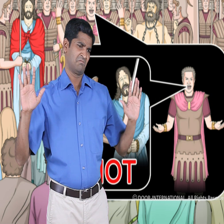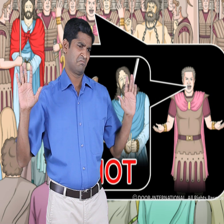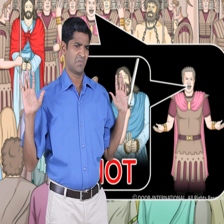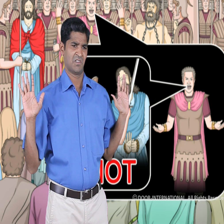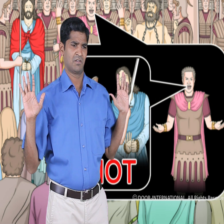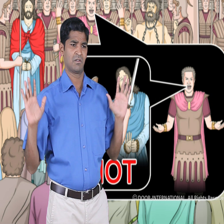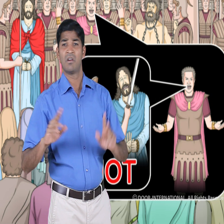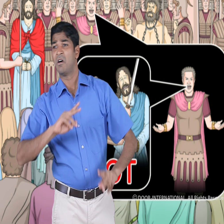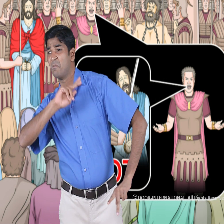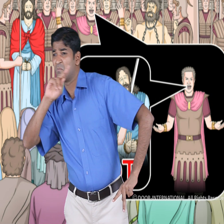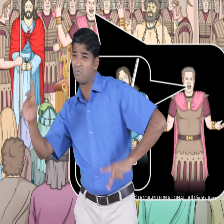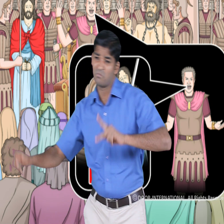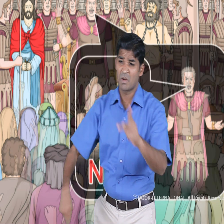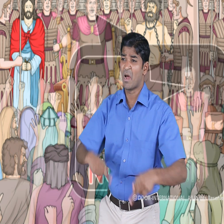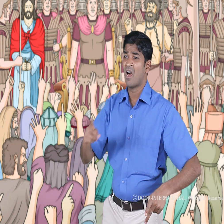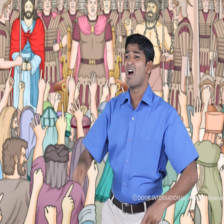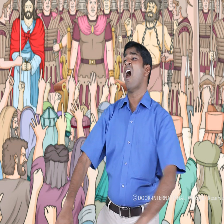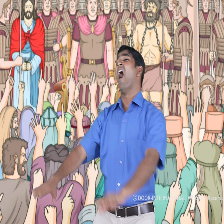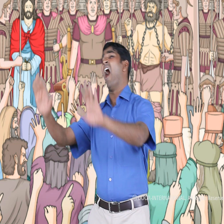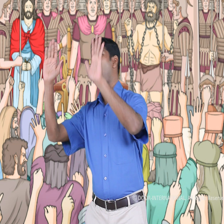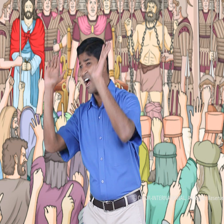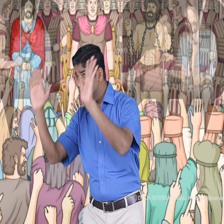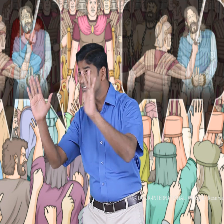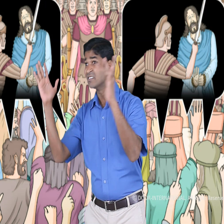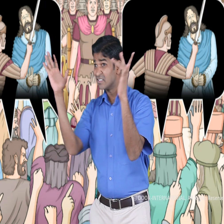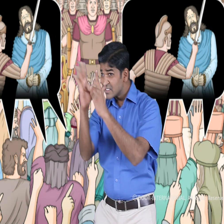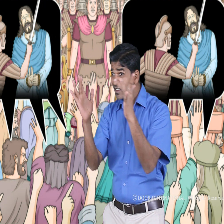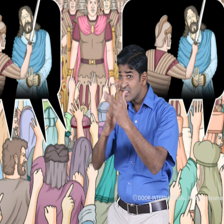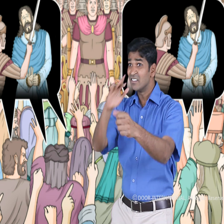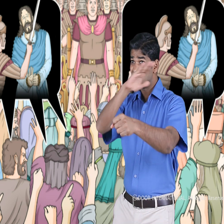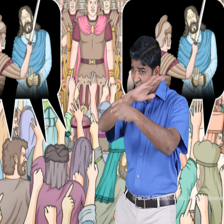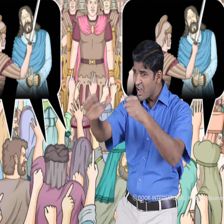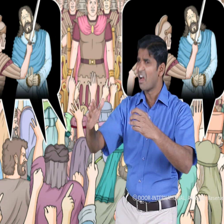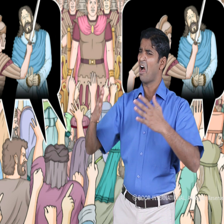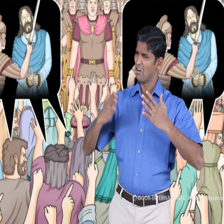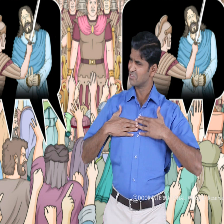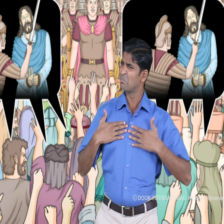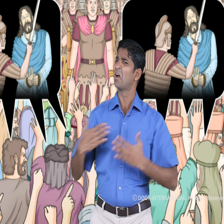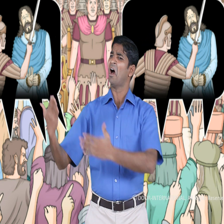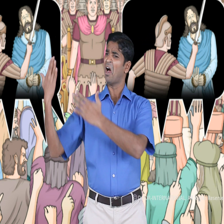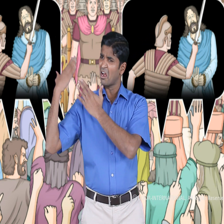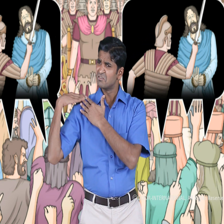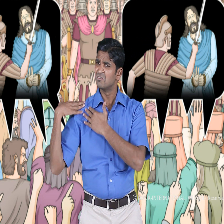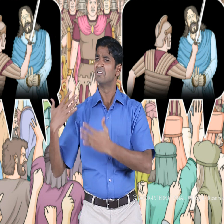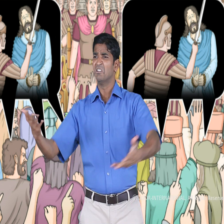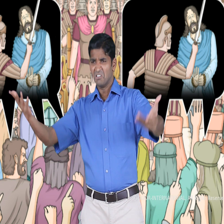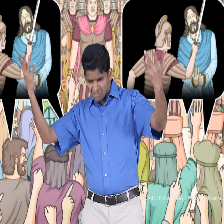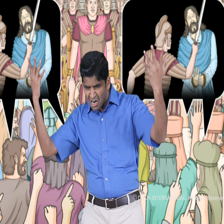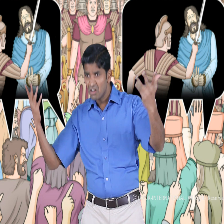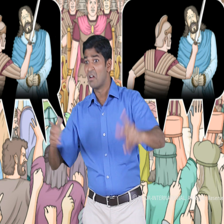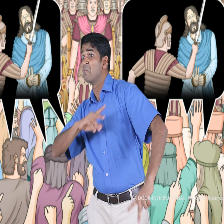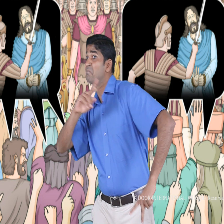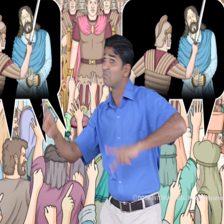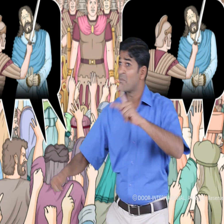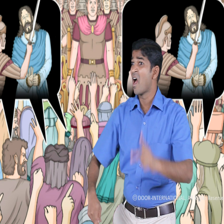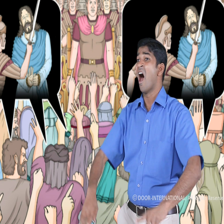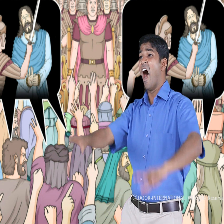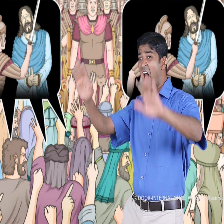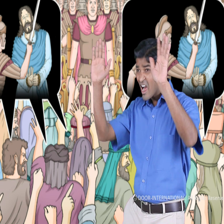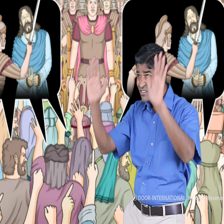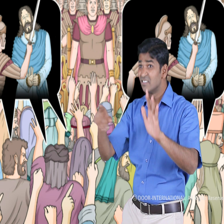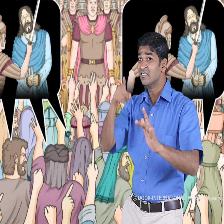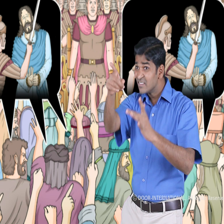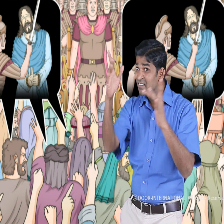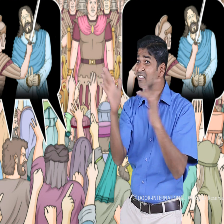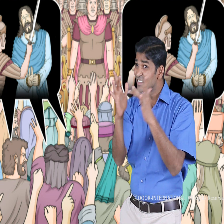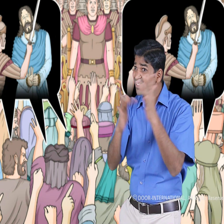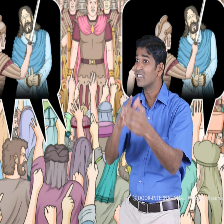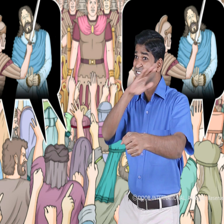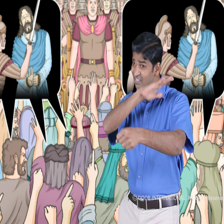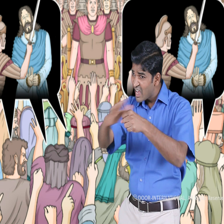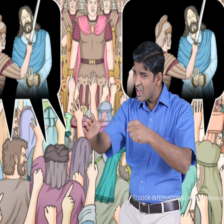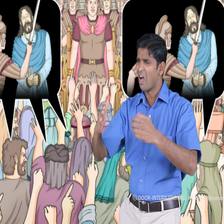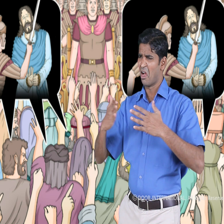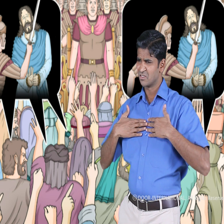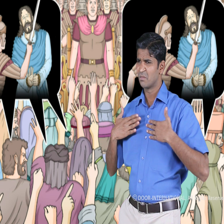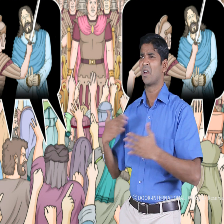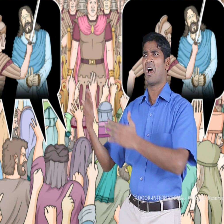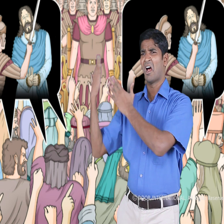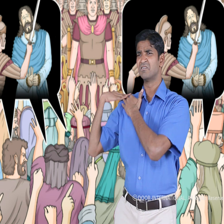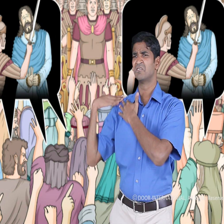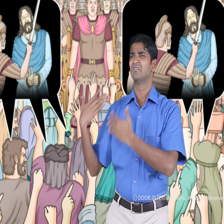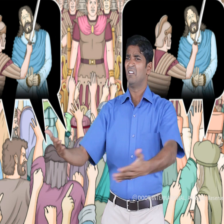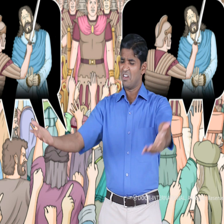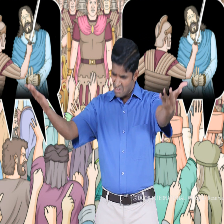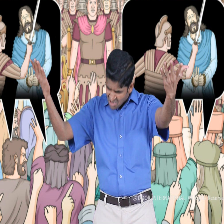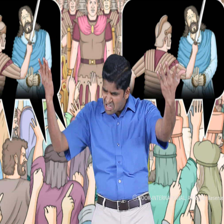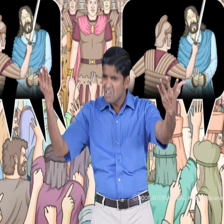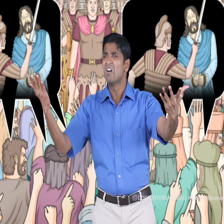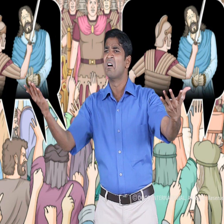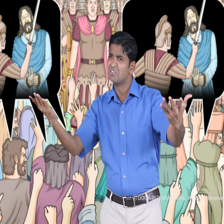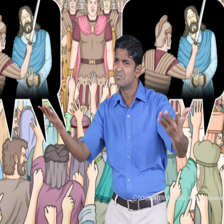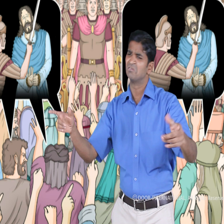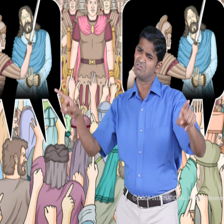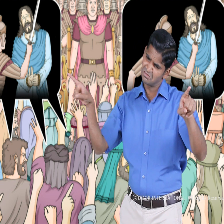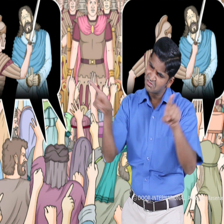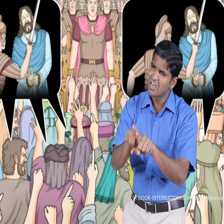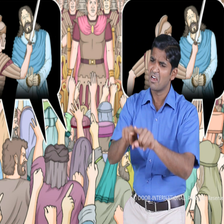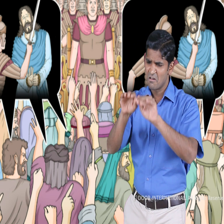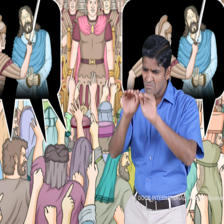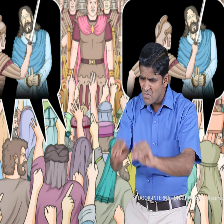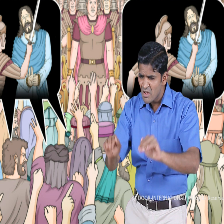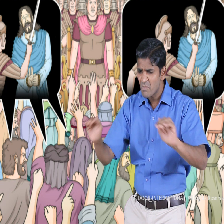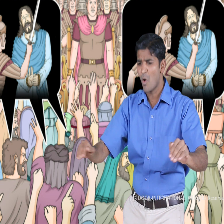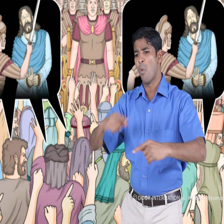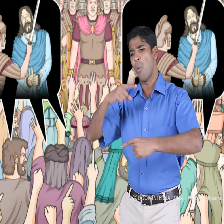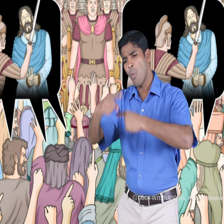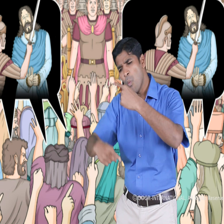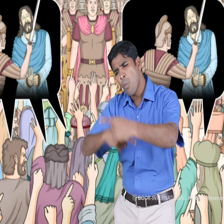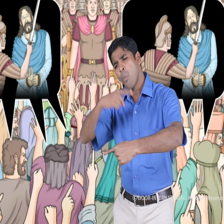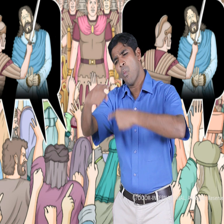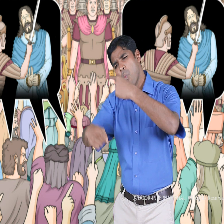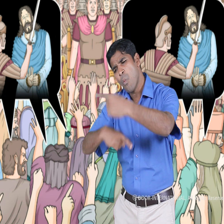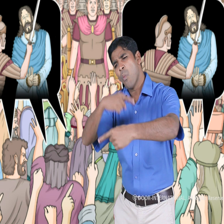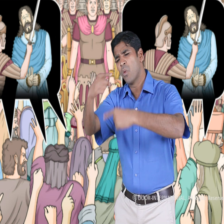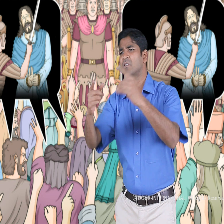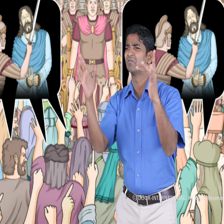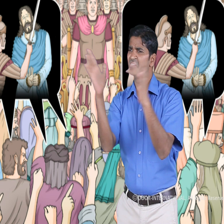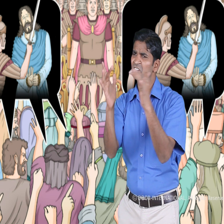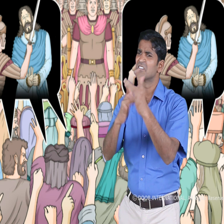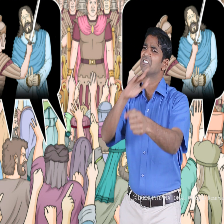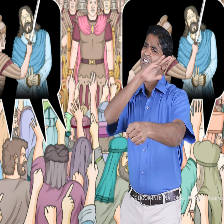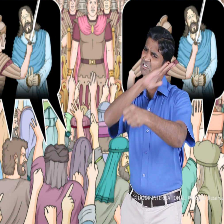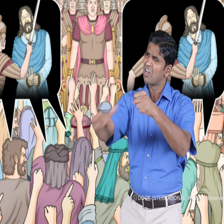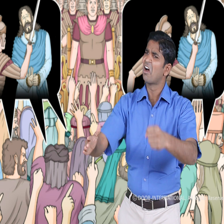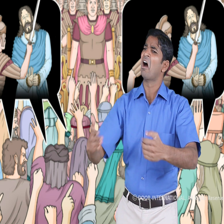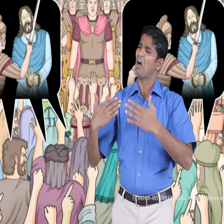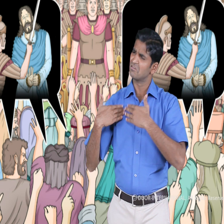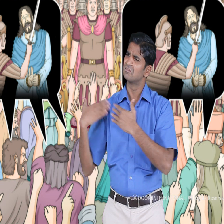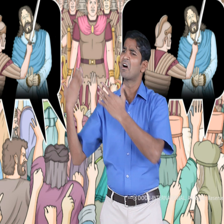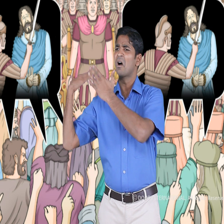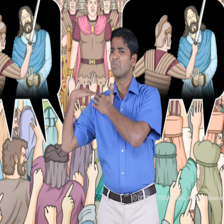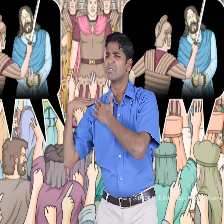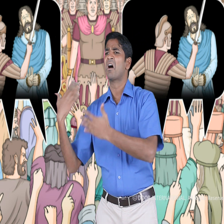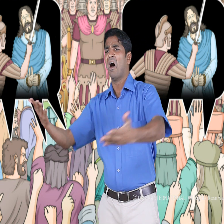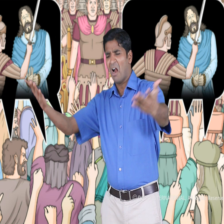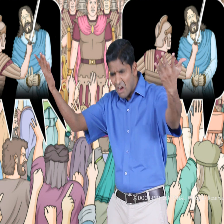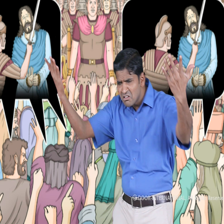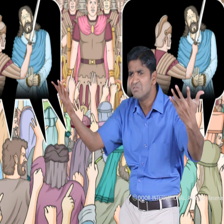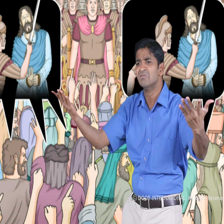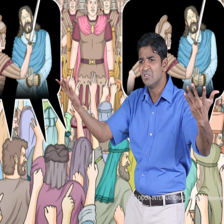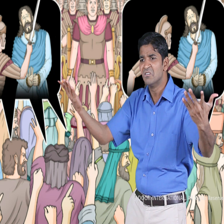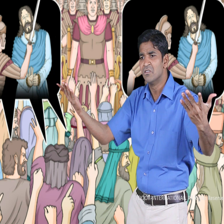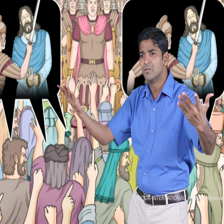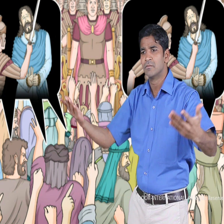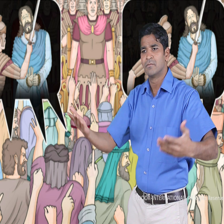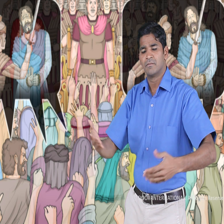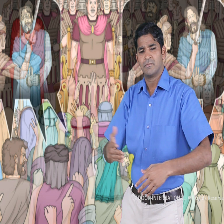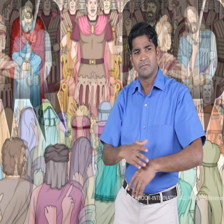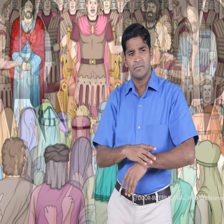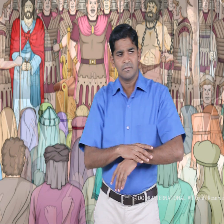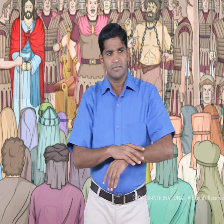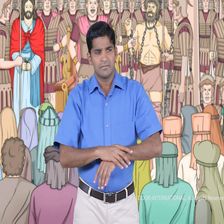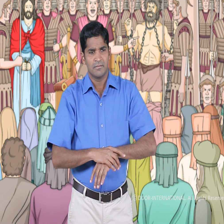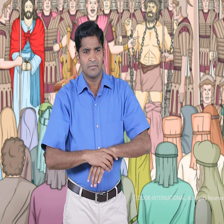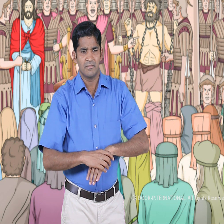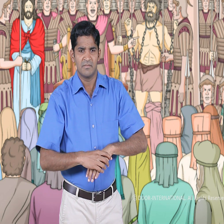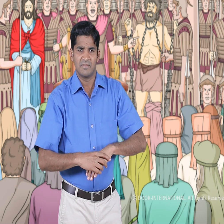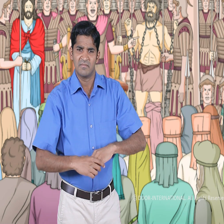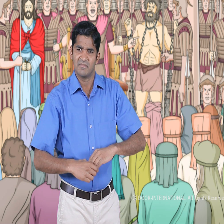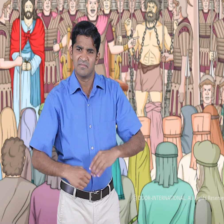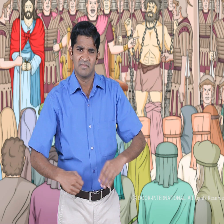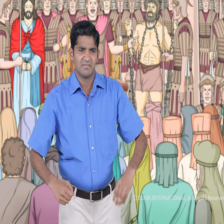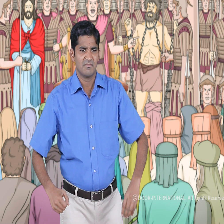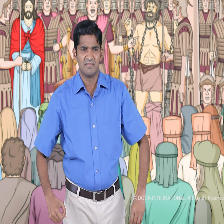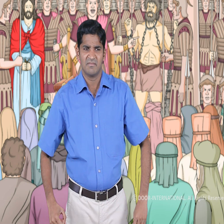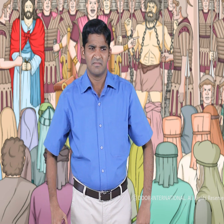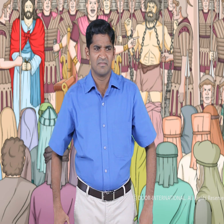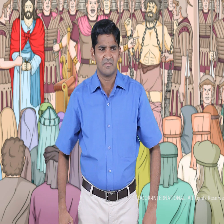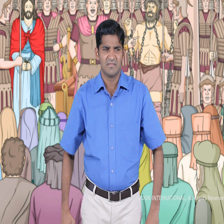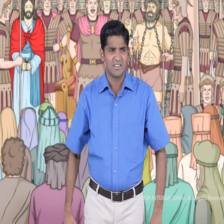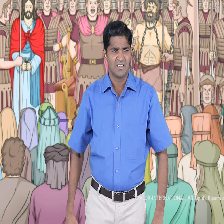All the people answered, “His blood be on us and on our children!”